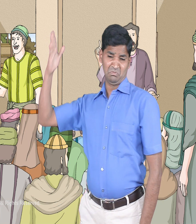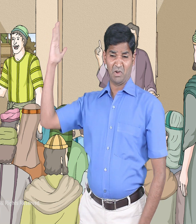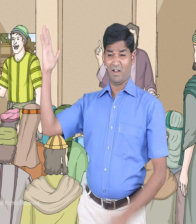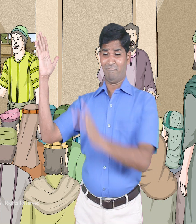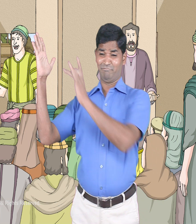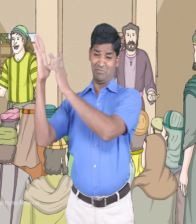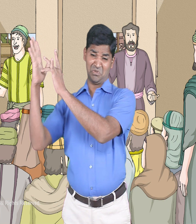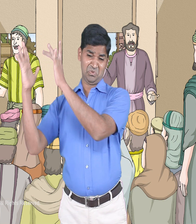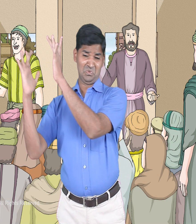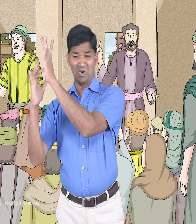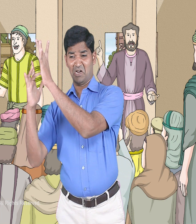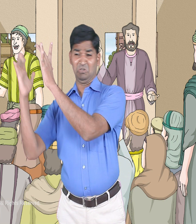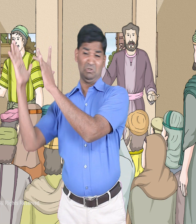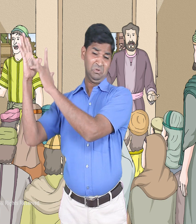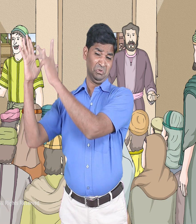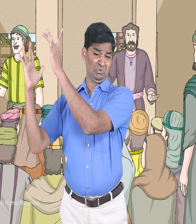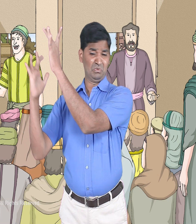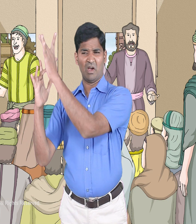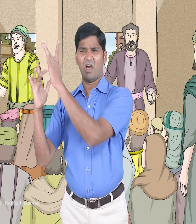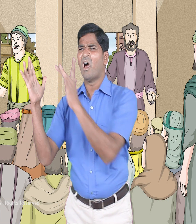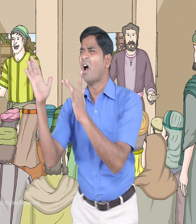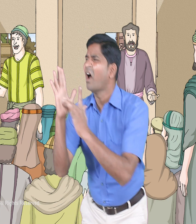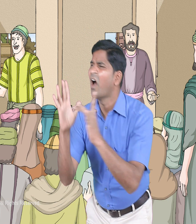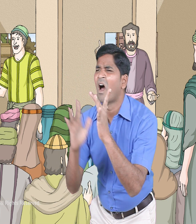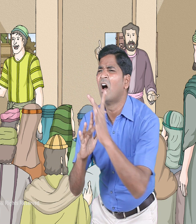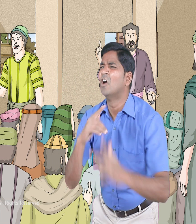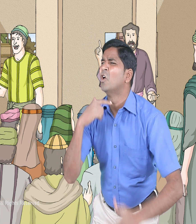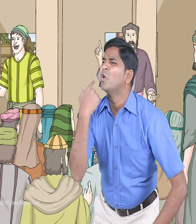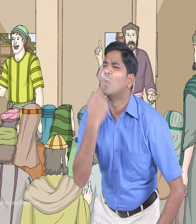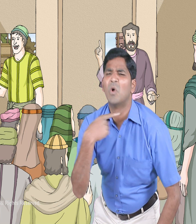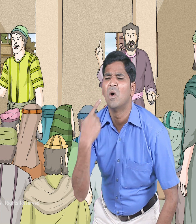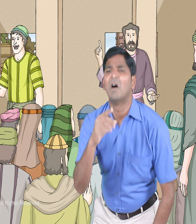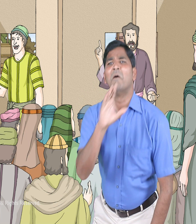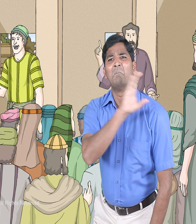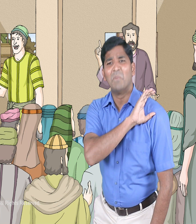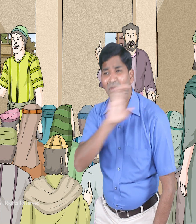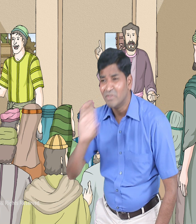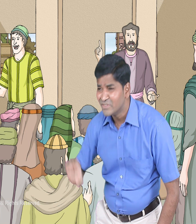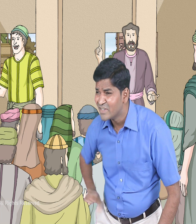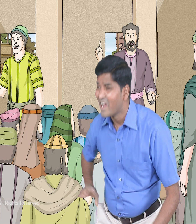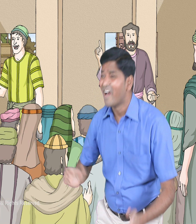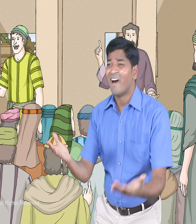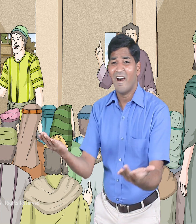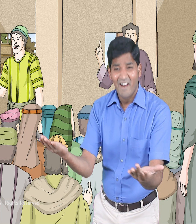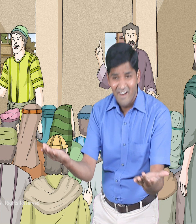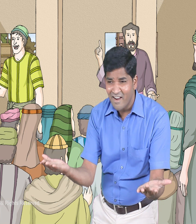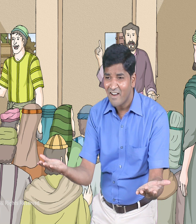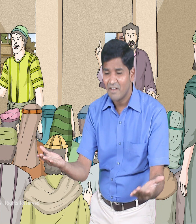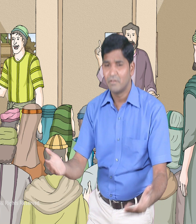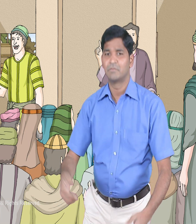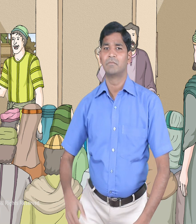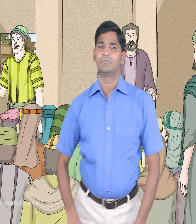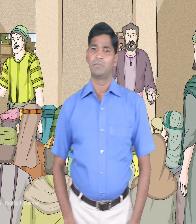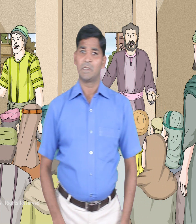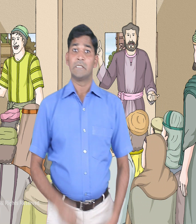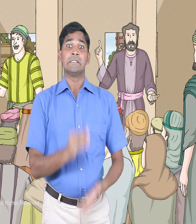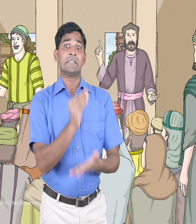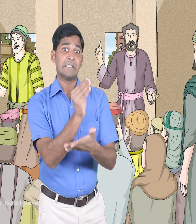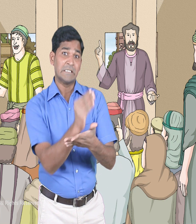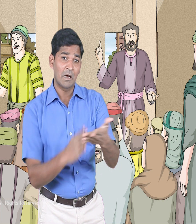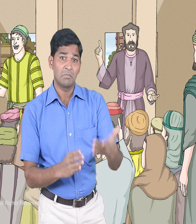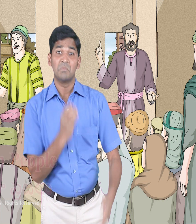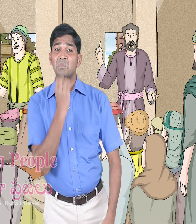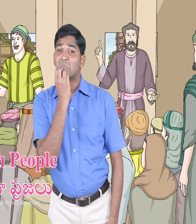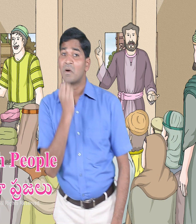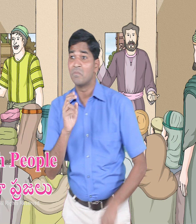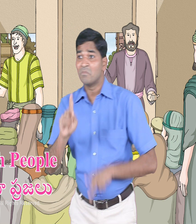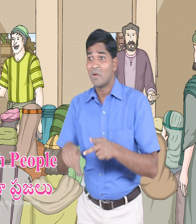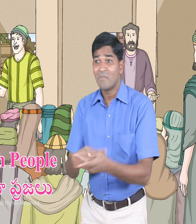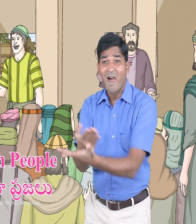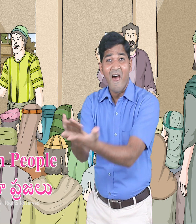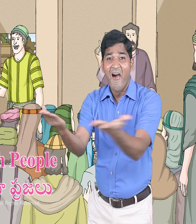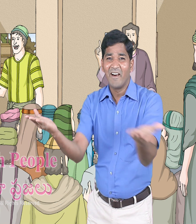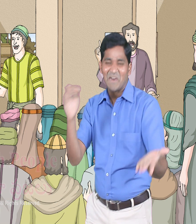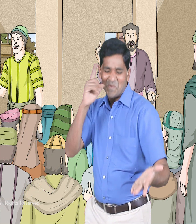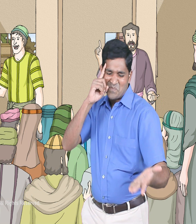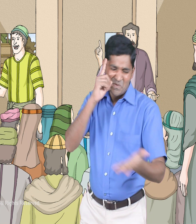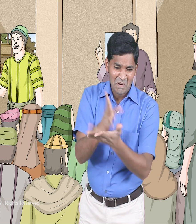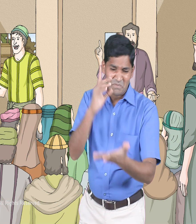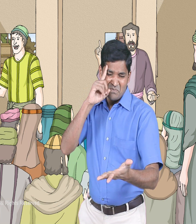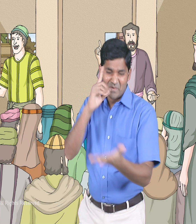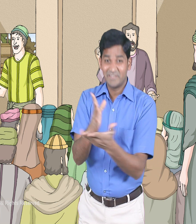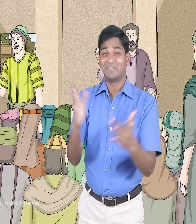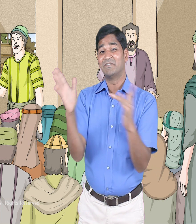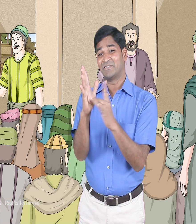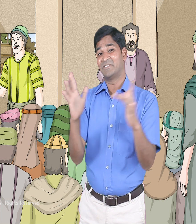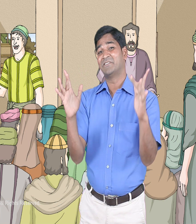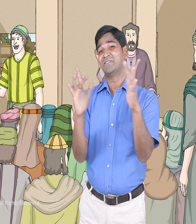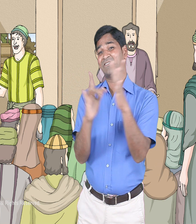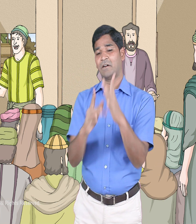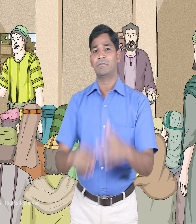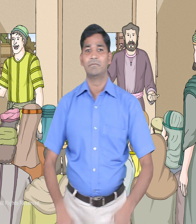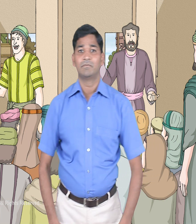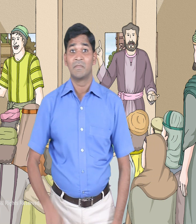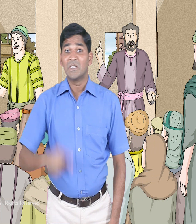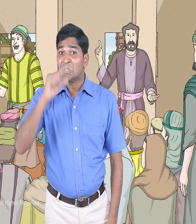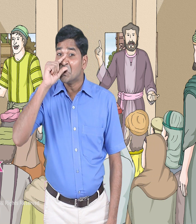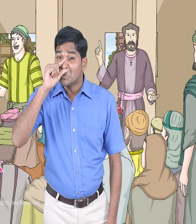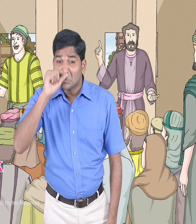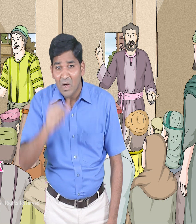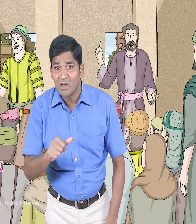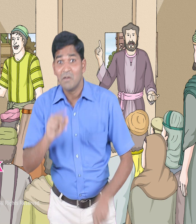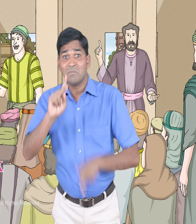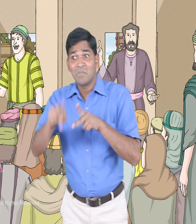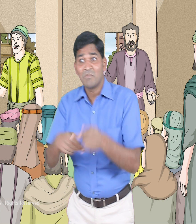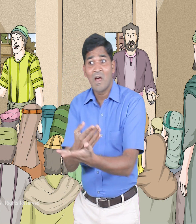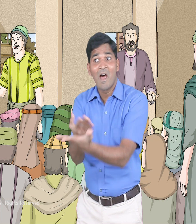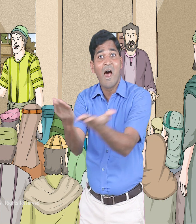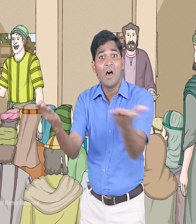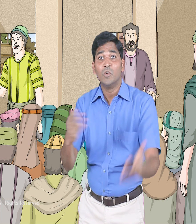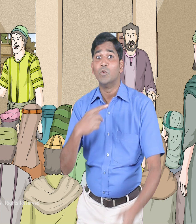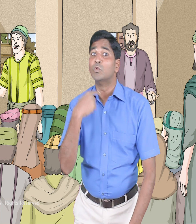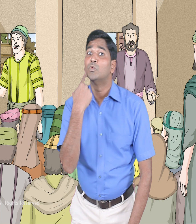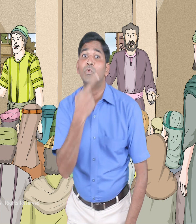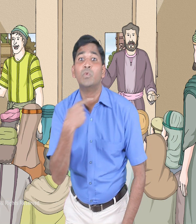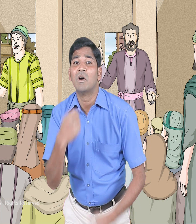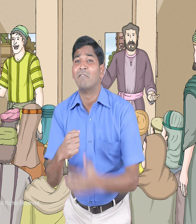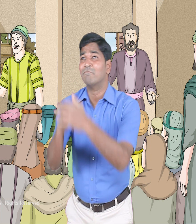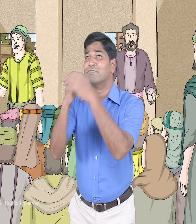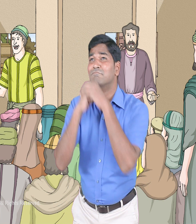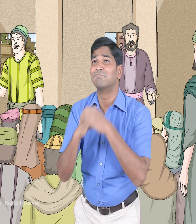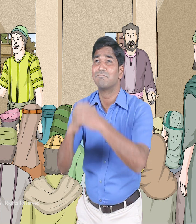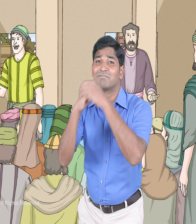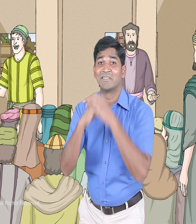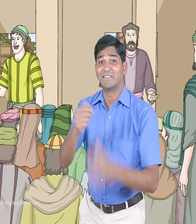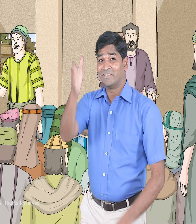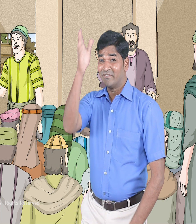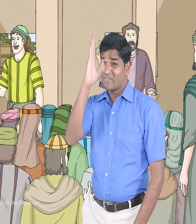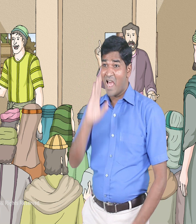“This Jesus I am proclaiming to you is the Christ,” he declared.